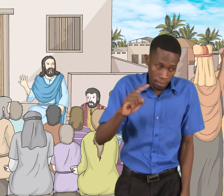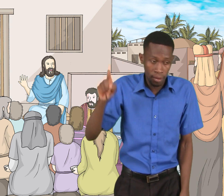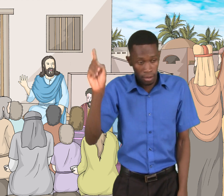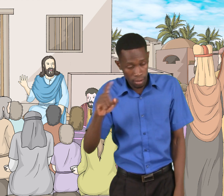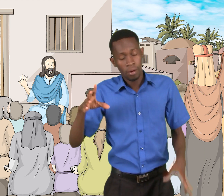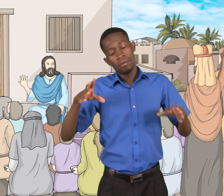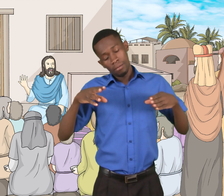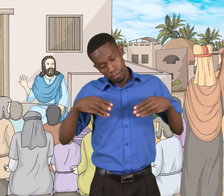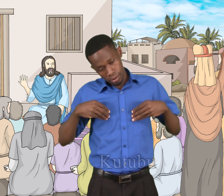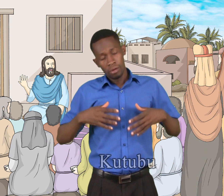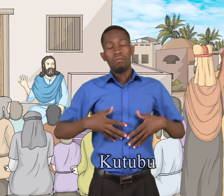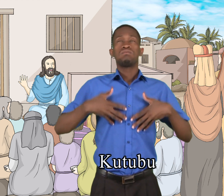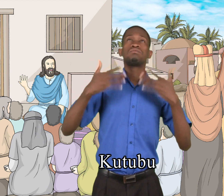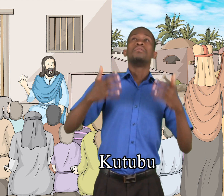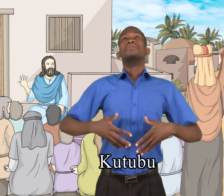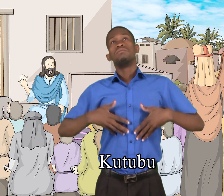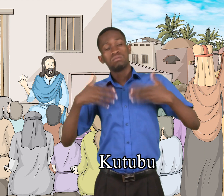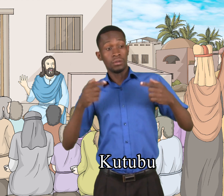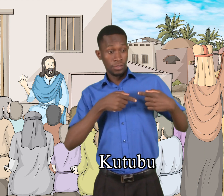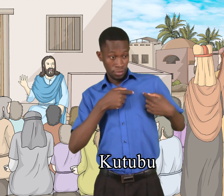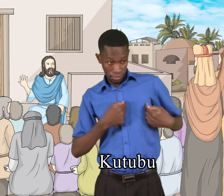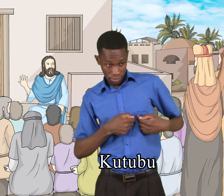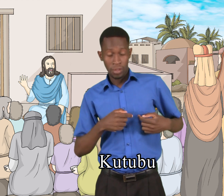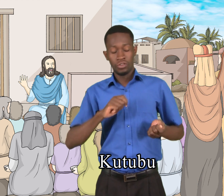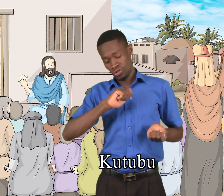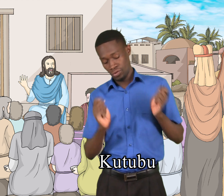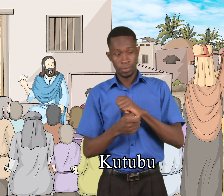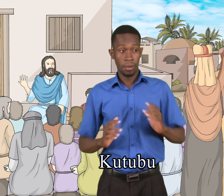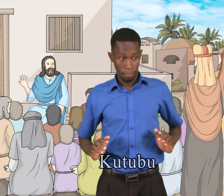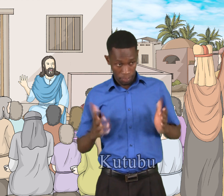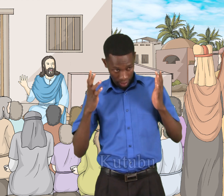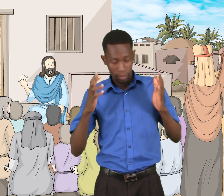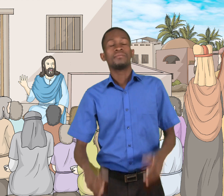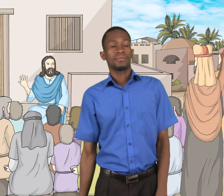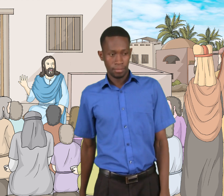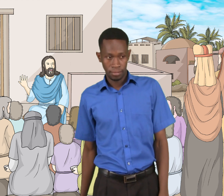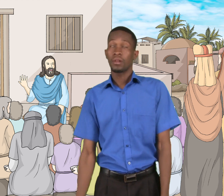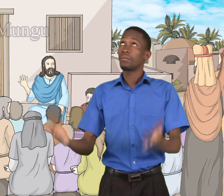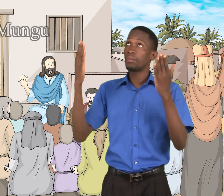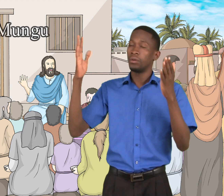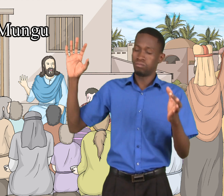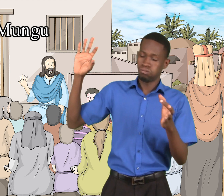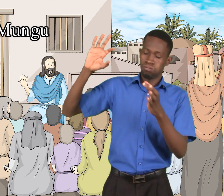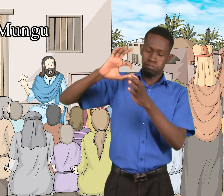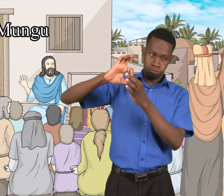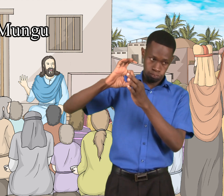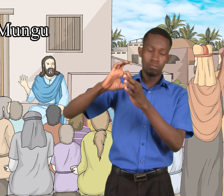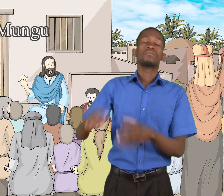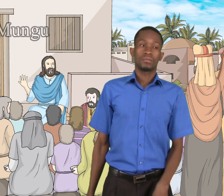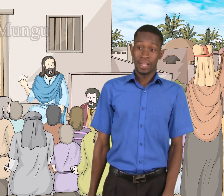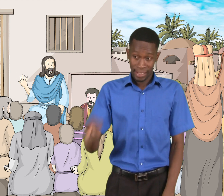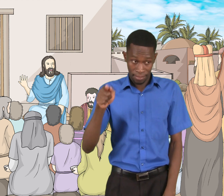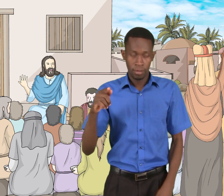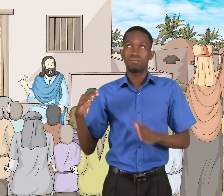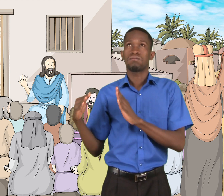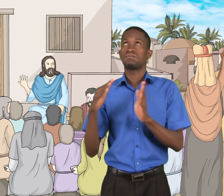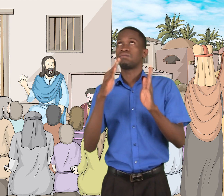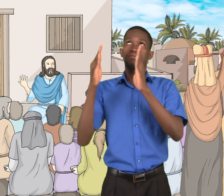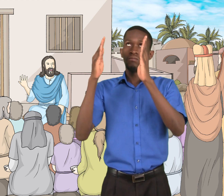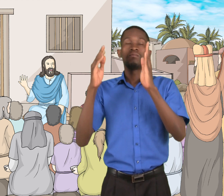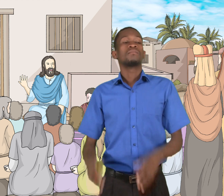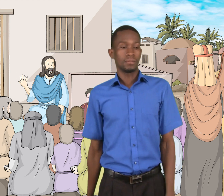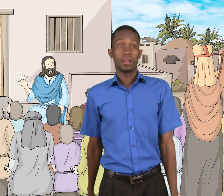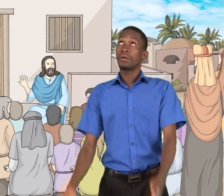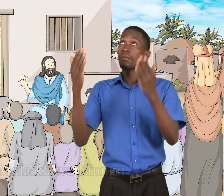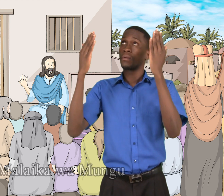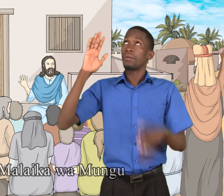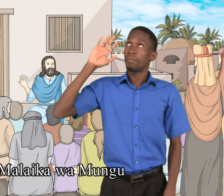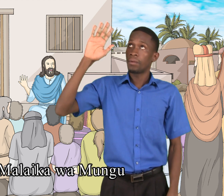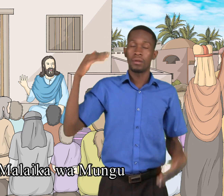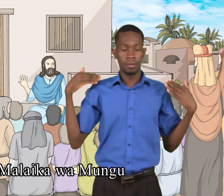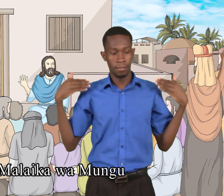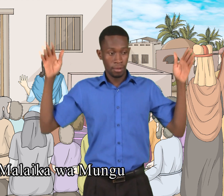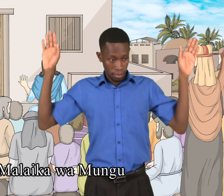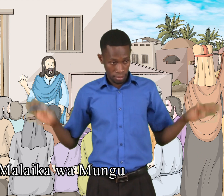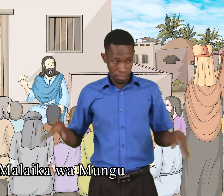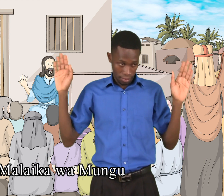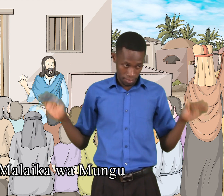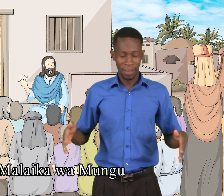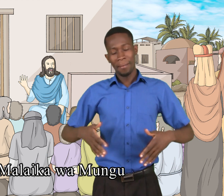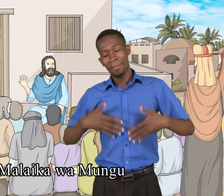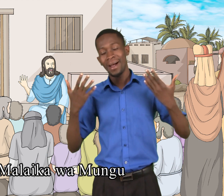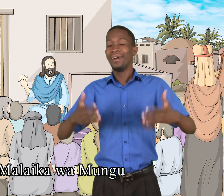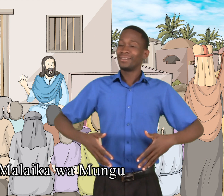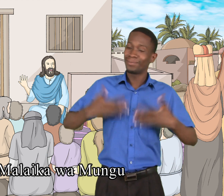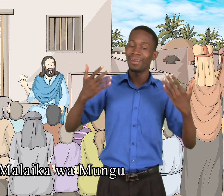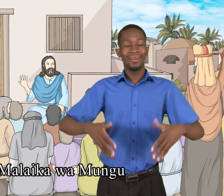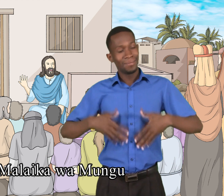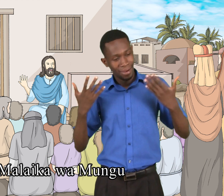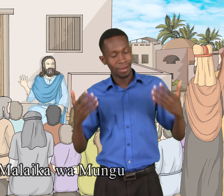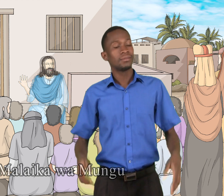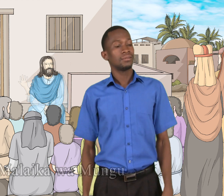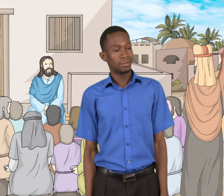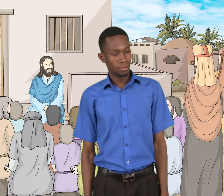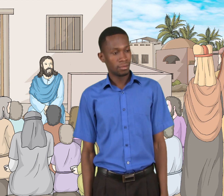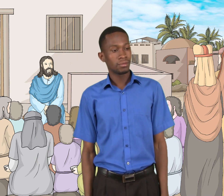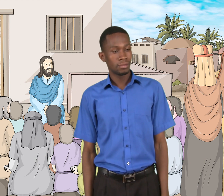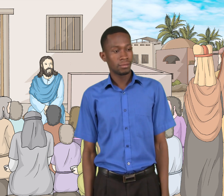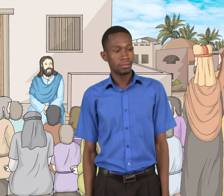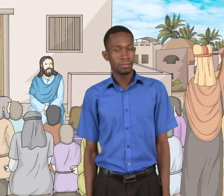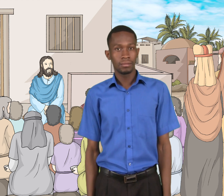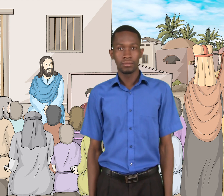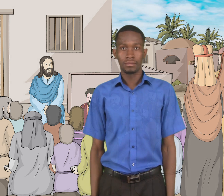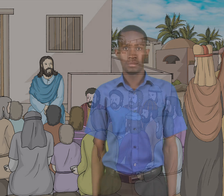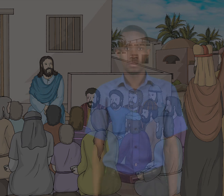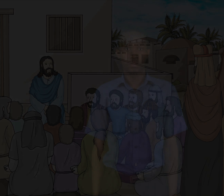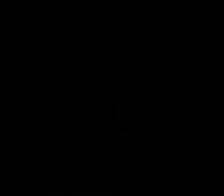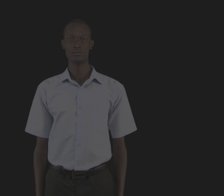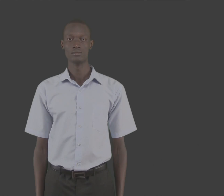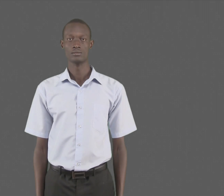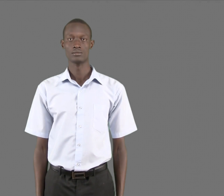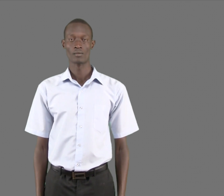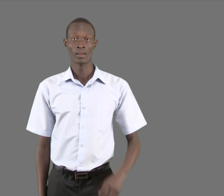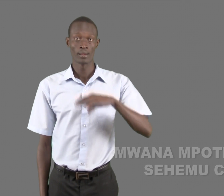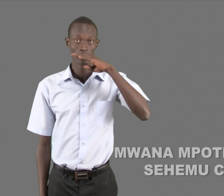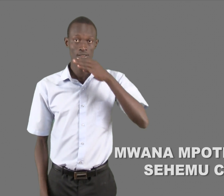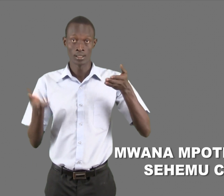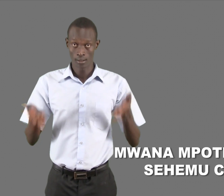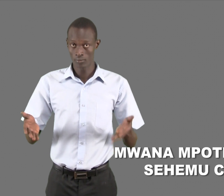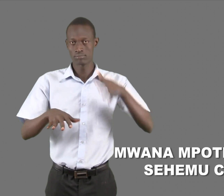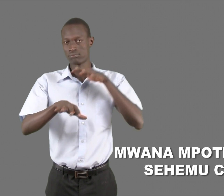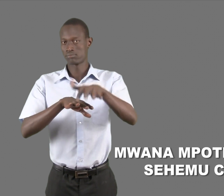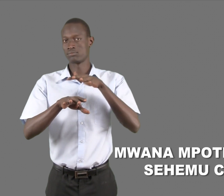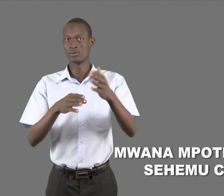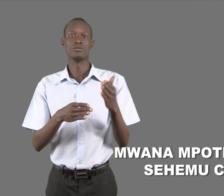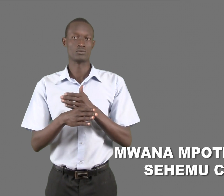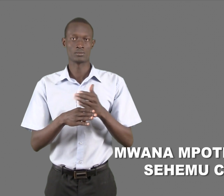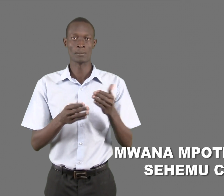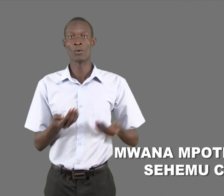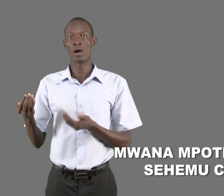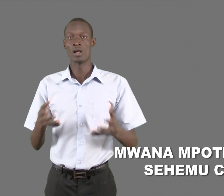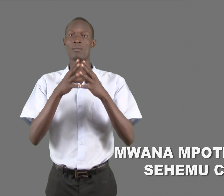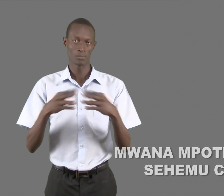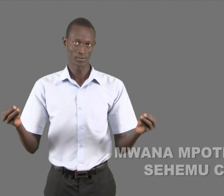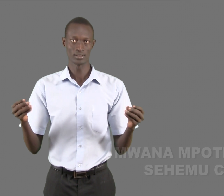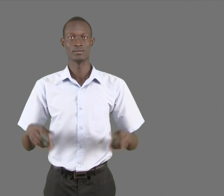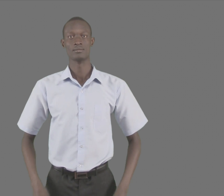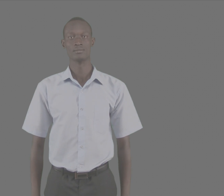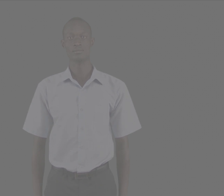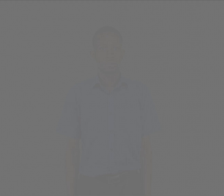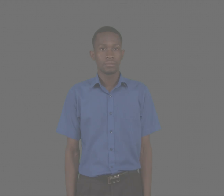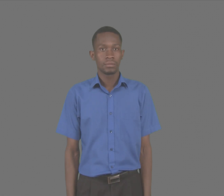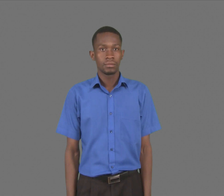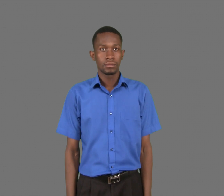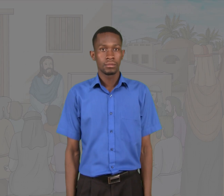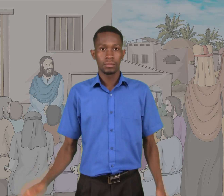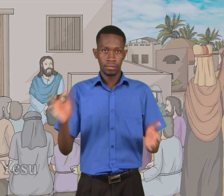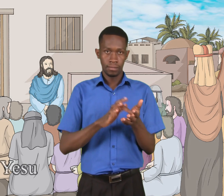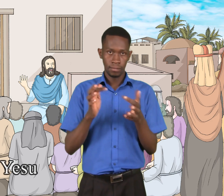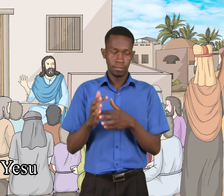In the same way, I tell you, there is joy in the presence of God’s angels over one sinner who repents.”